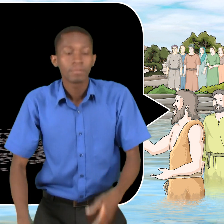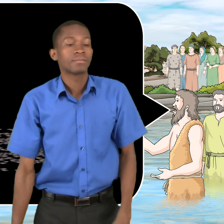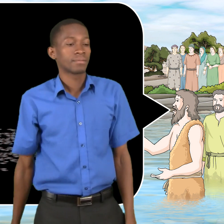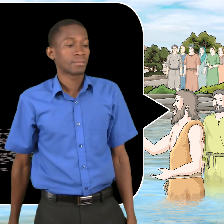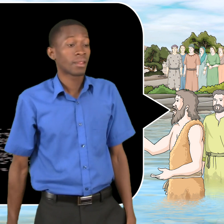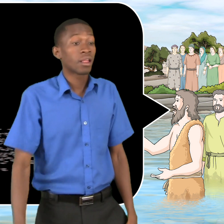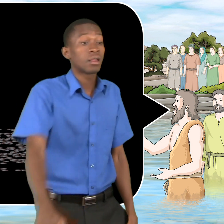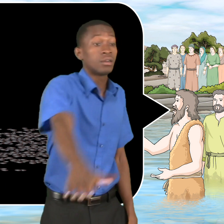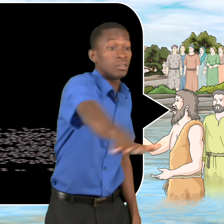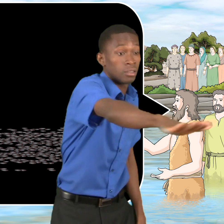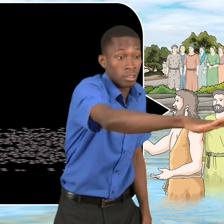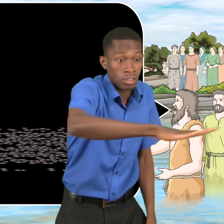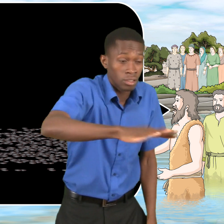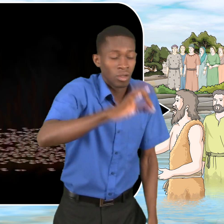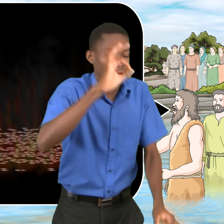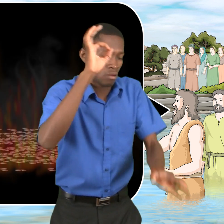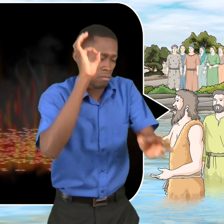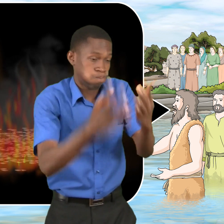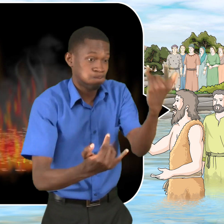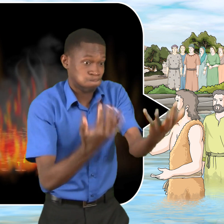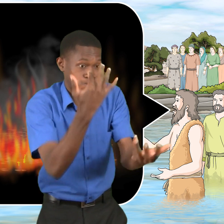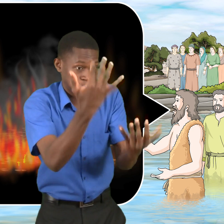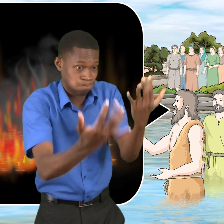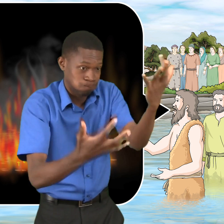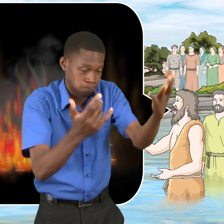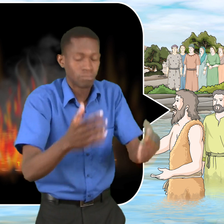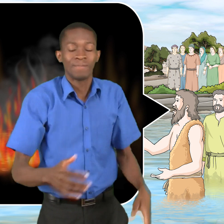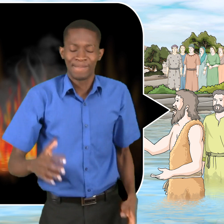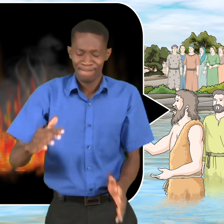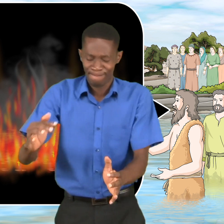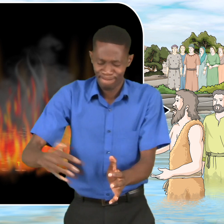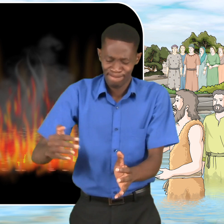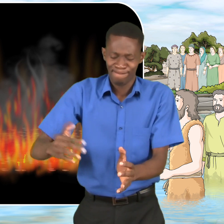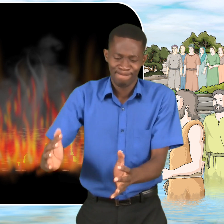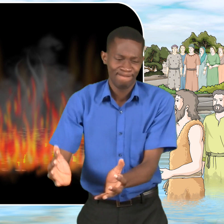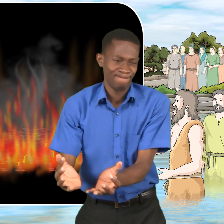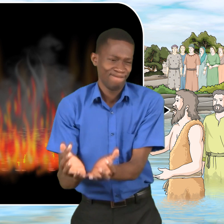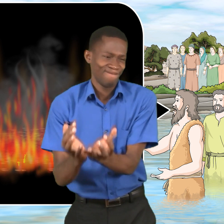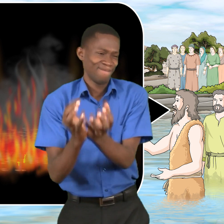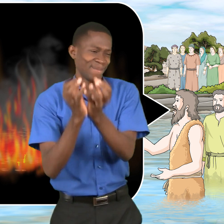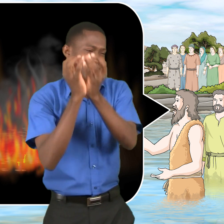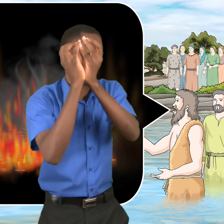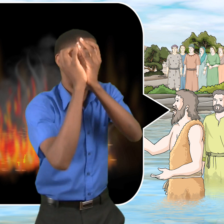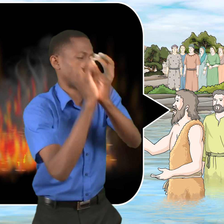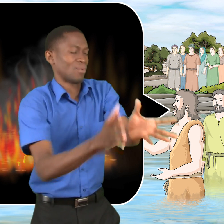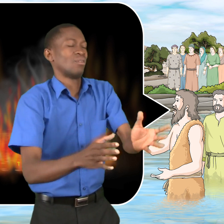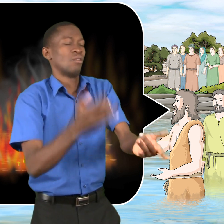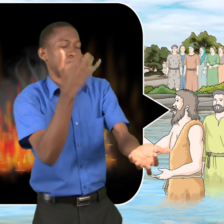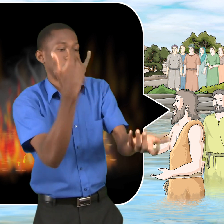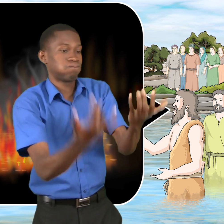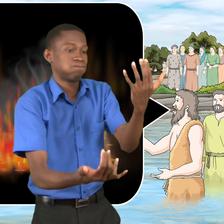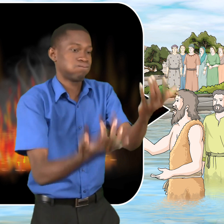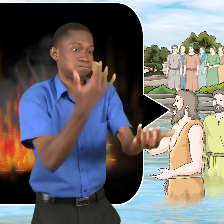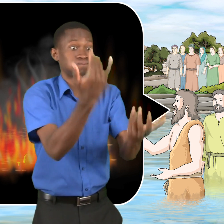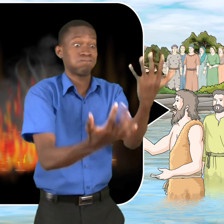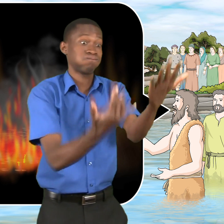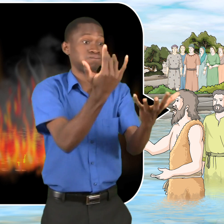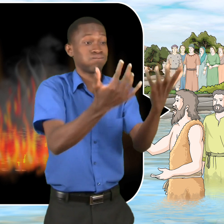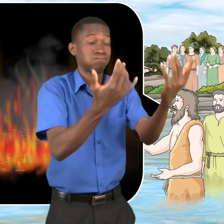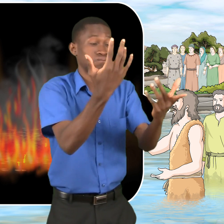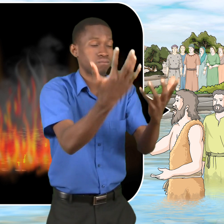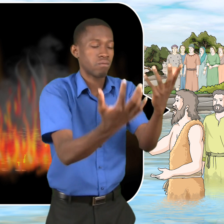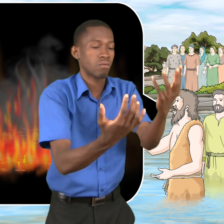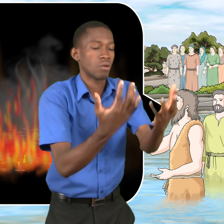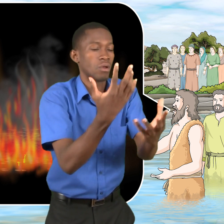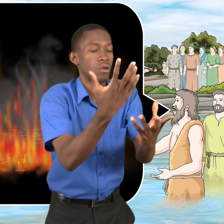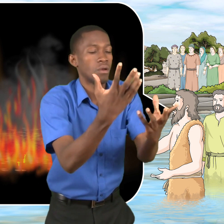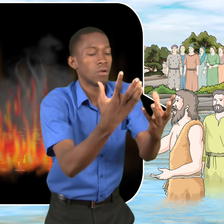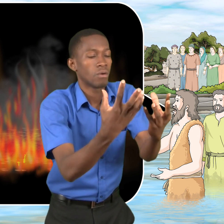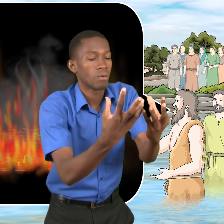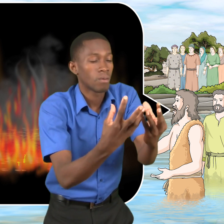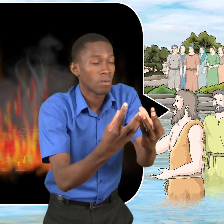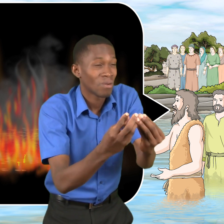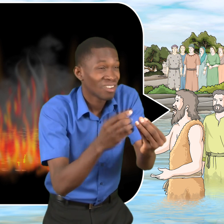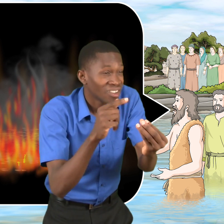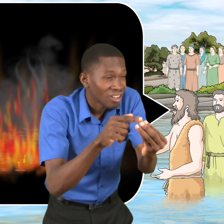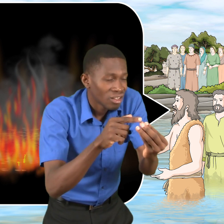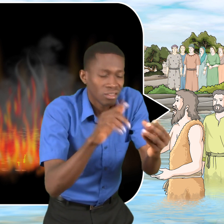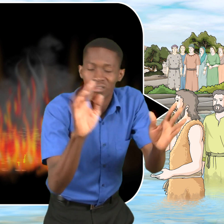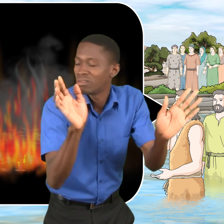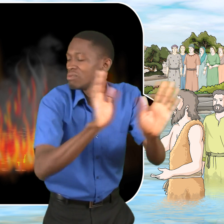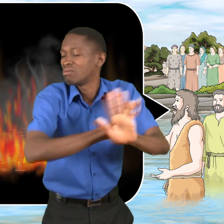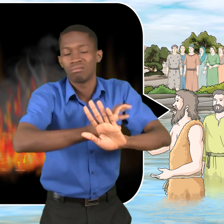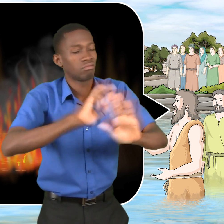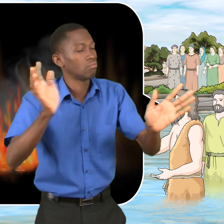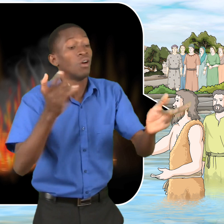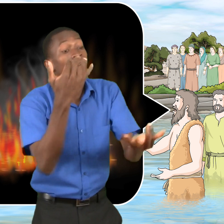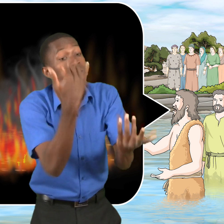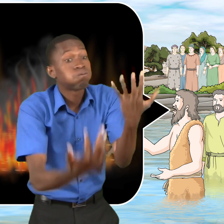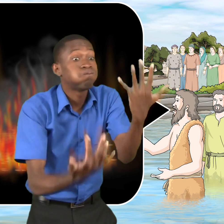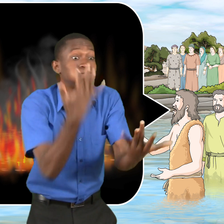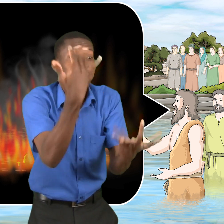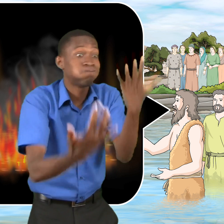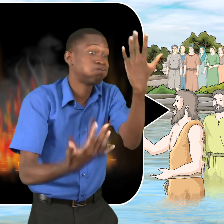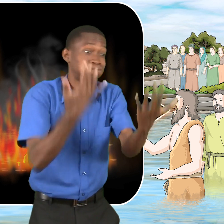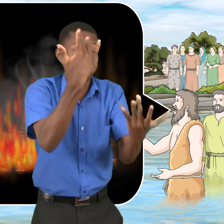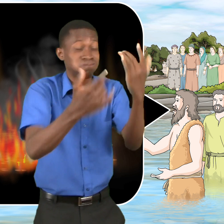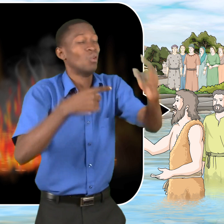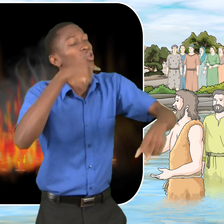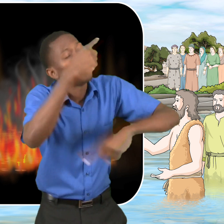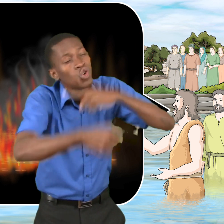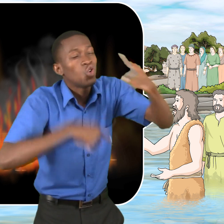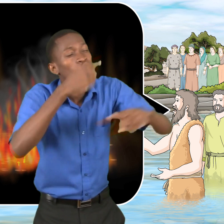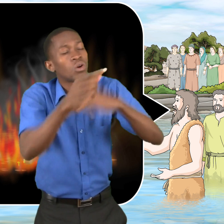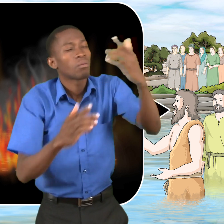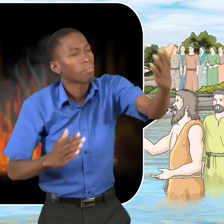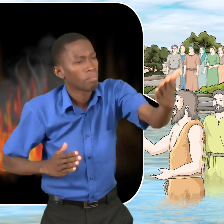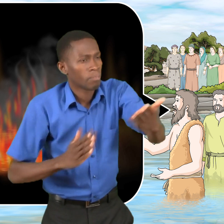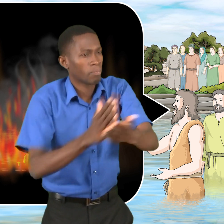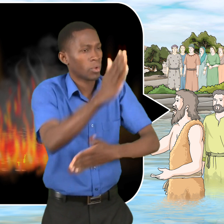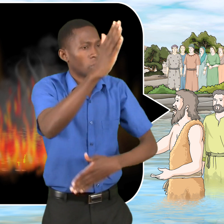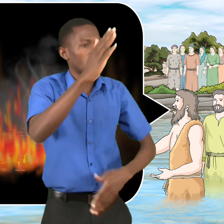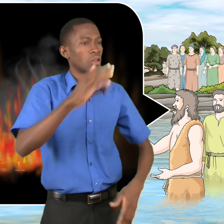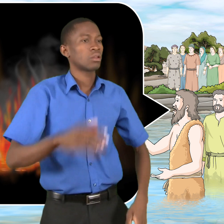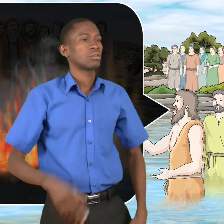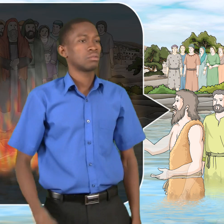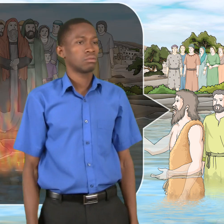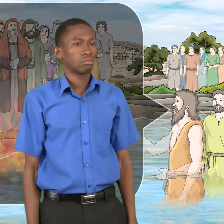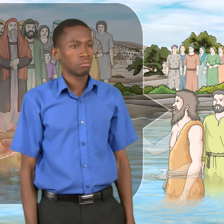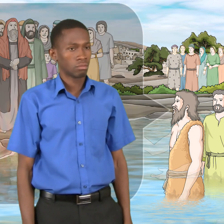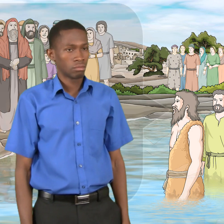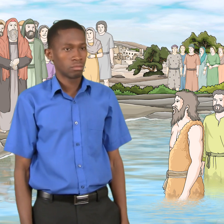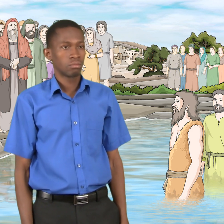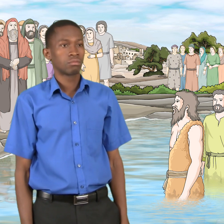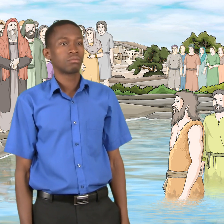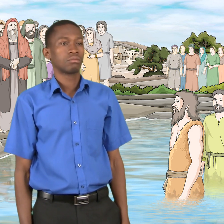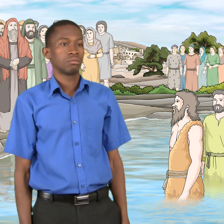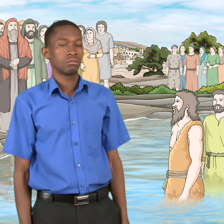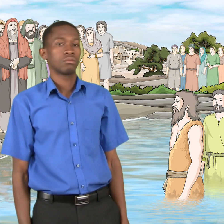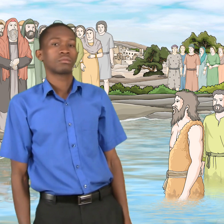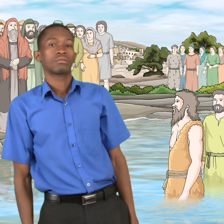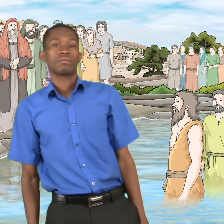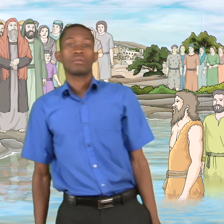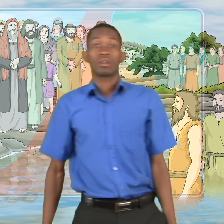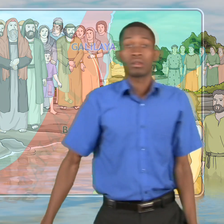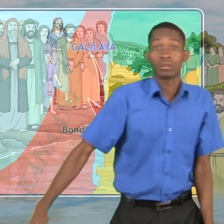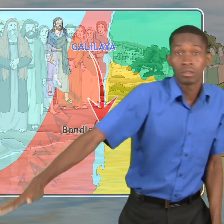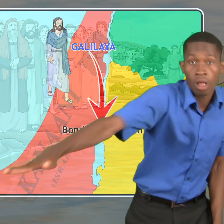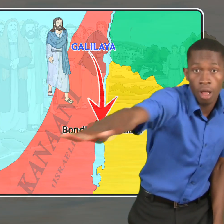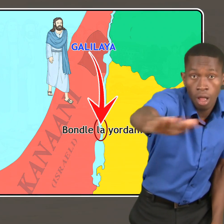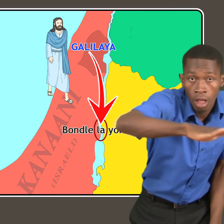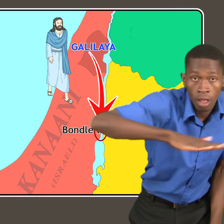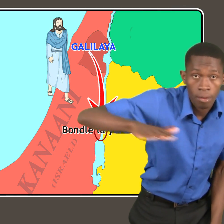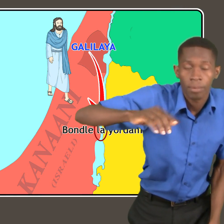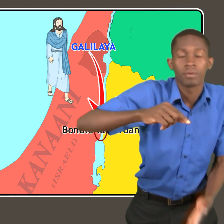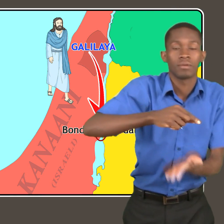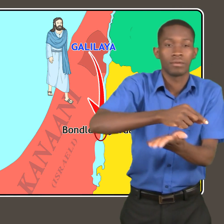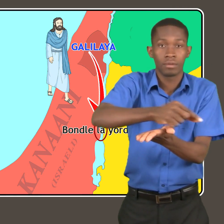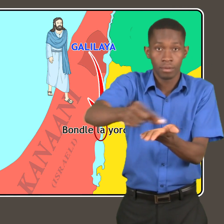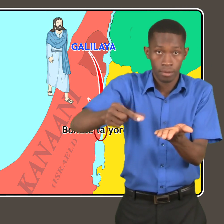but He will burn up the chaff with unquenchable fire.”